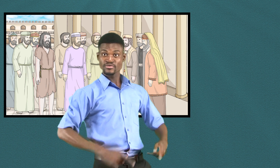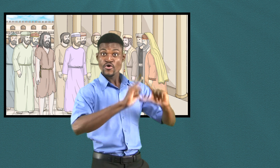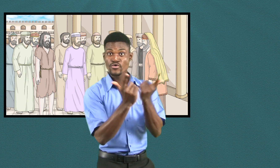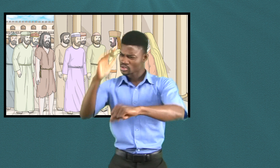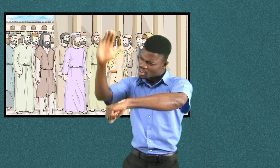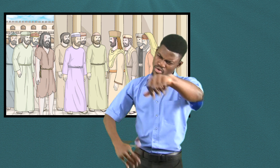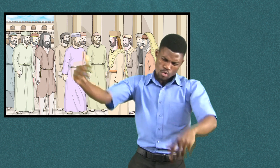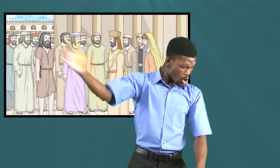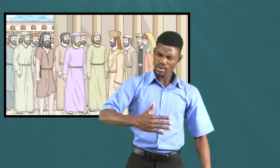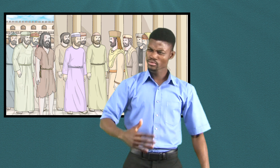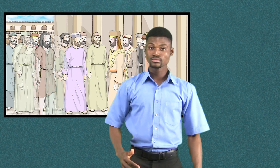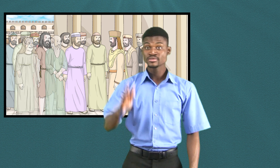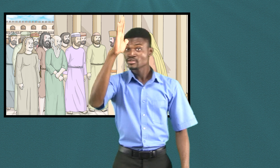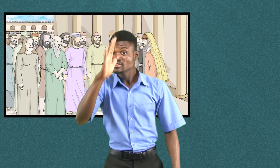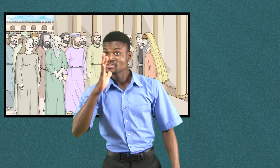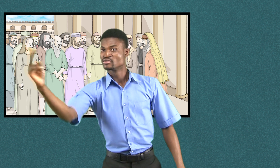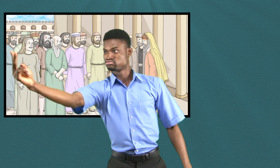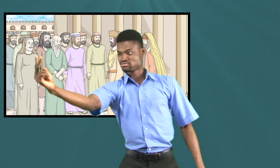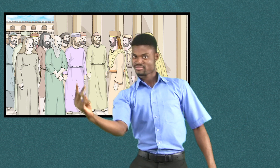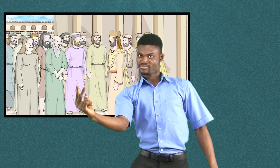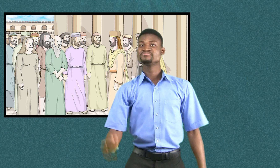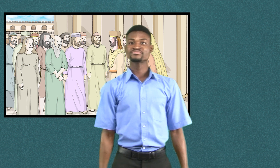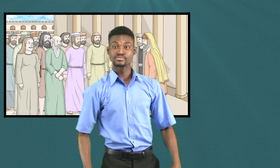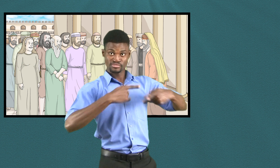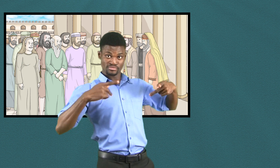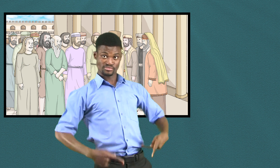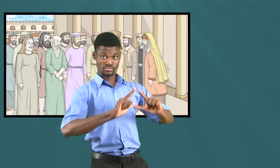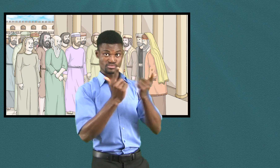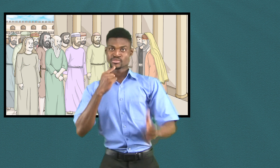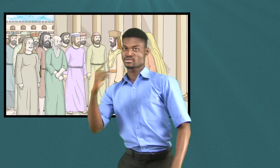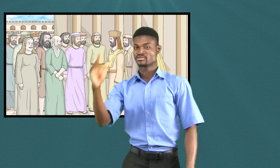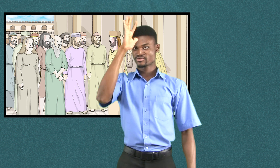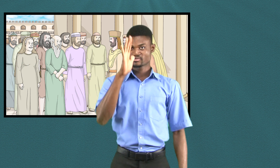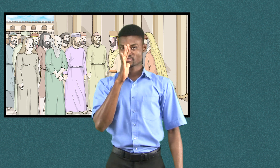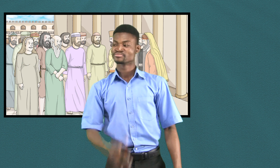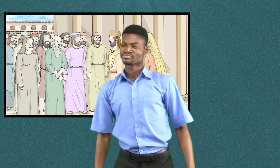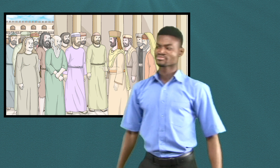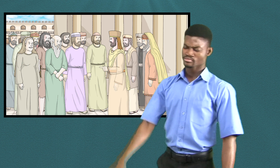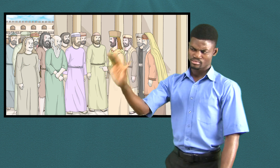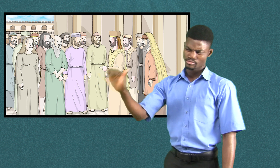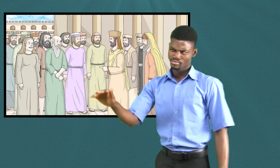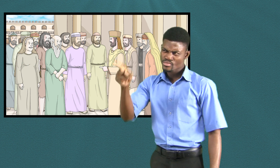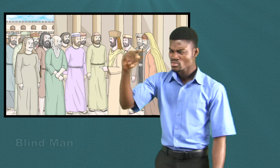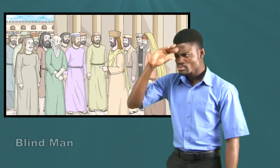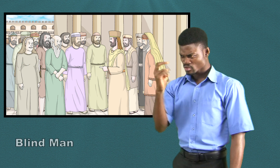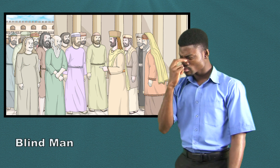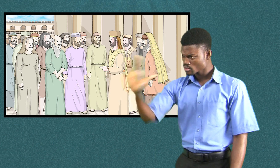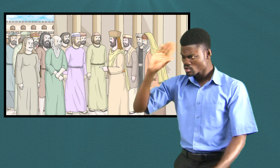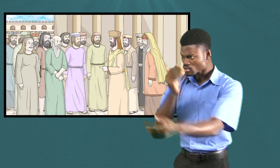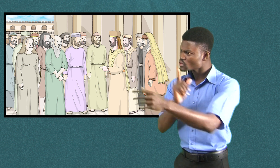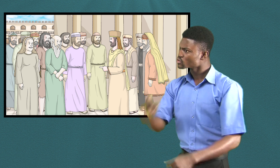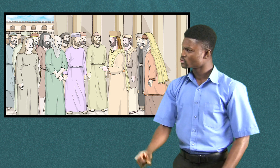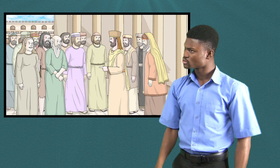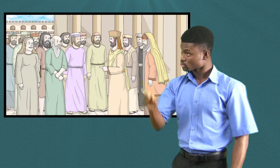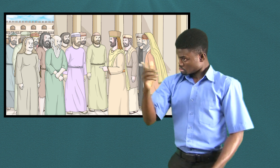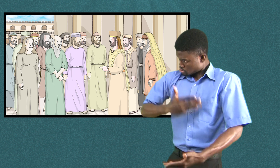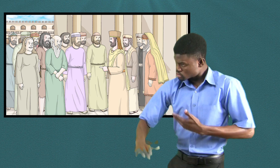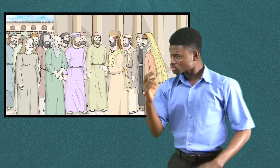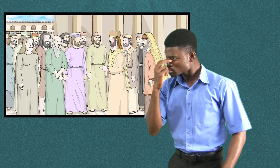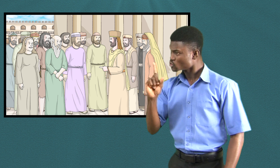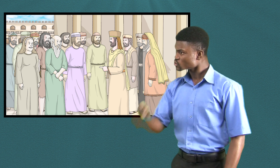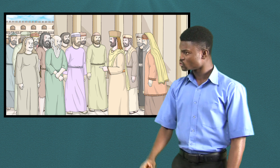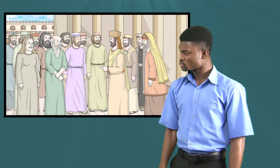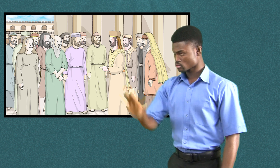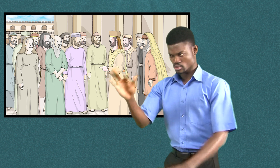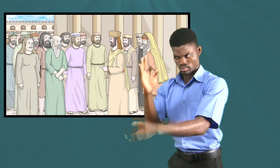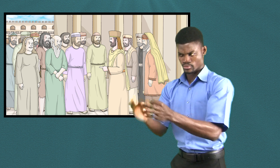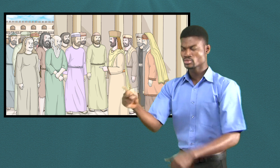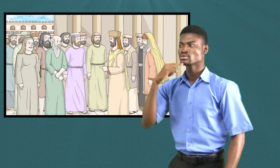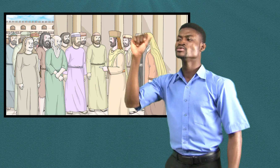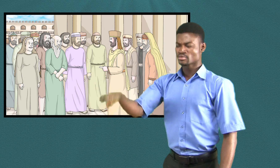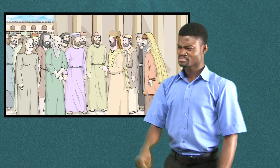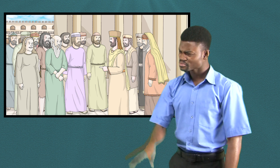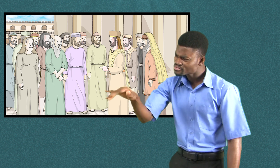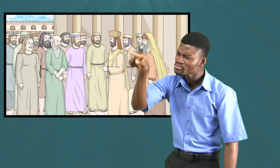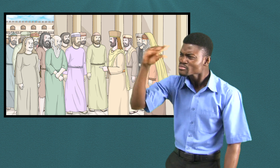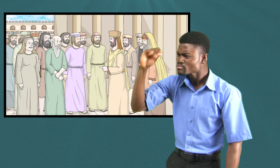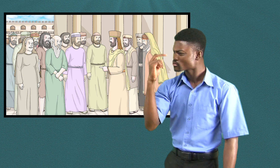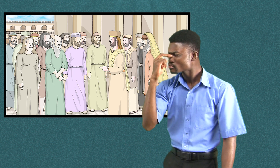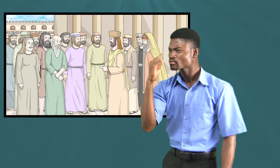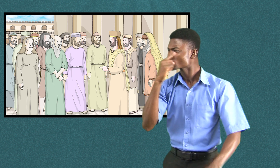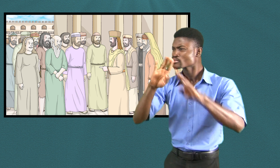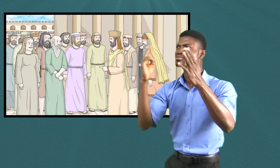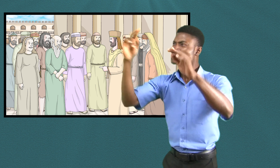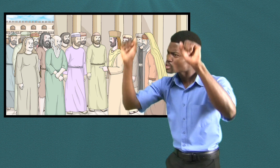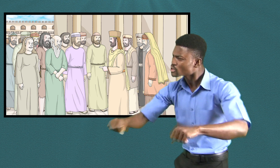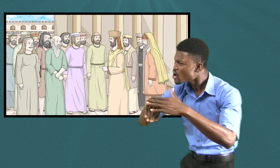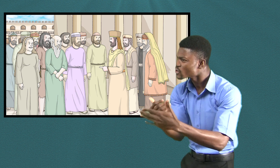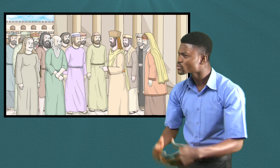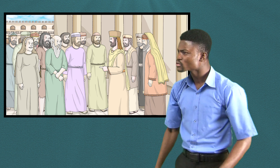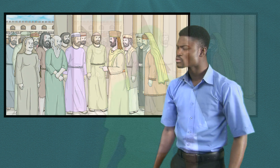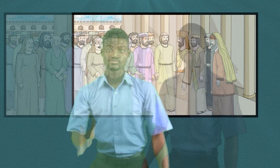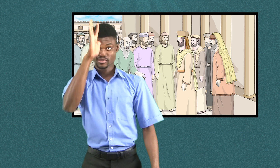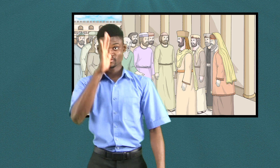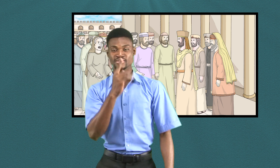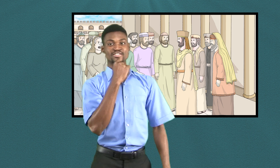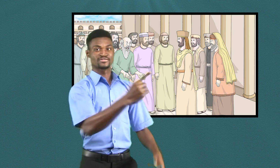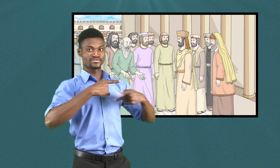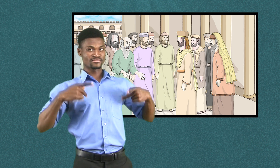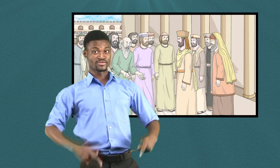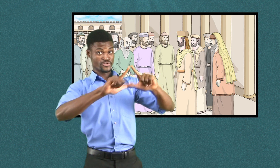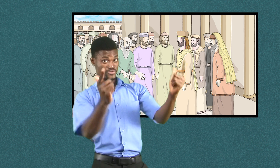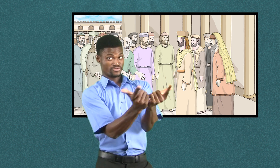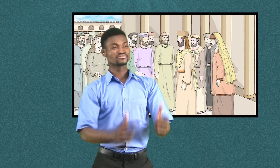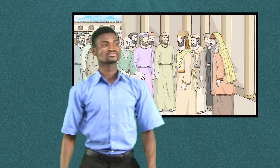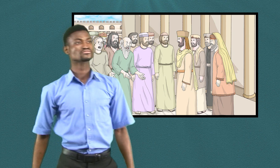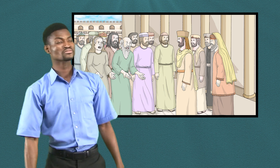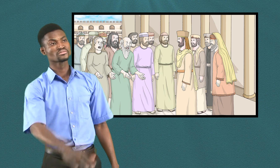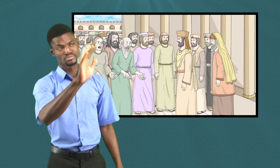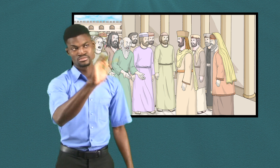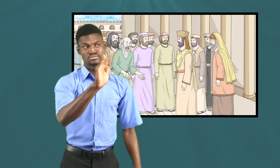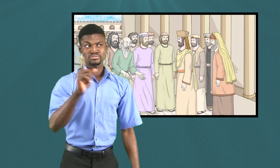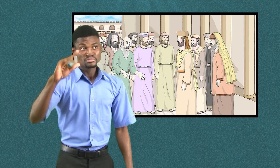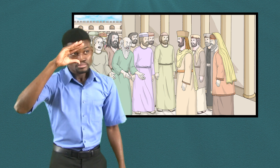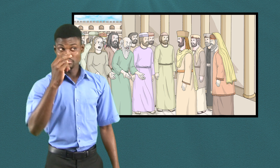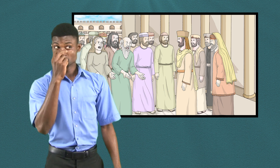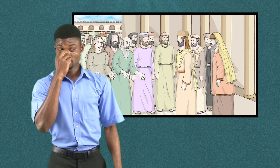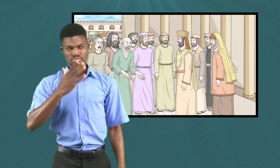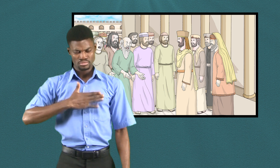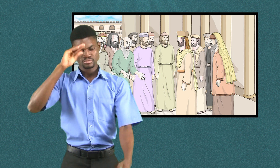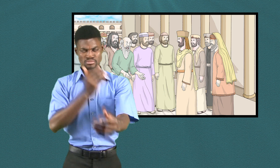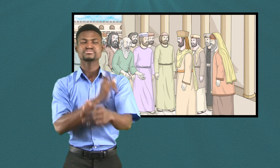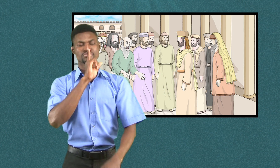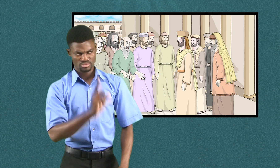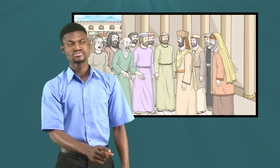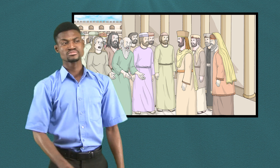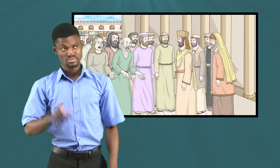The Jews still did not believe that the man had been blind and had received his sight until they summoned his parents and asked, “Is this your son, the one you say was born blind?